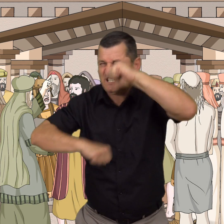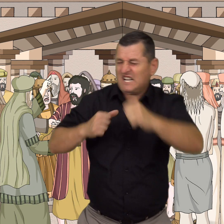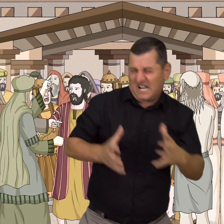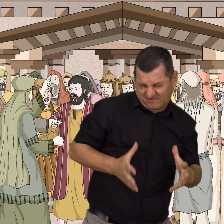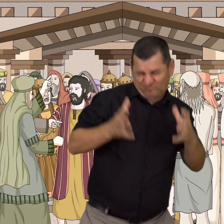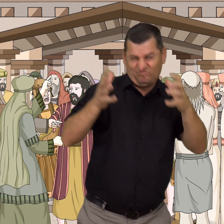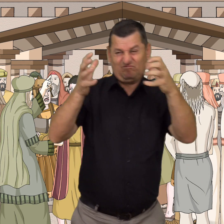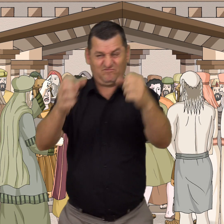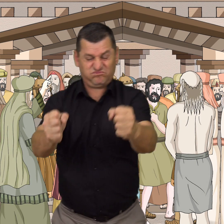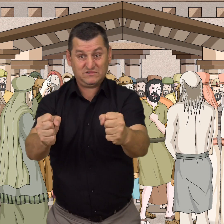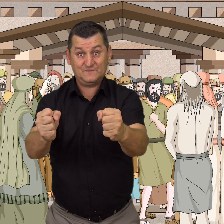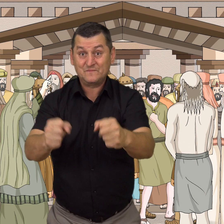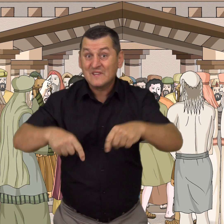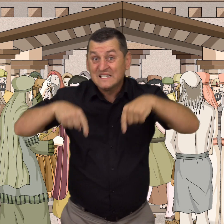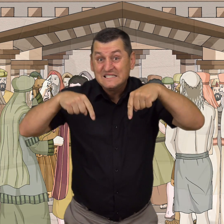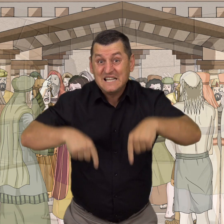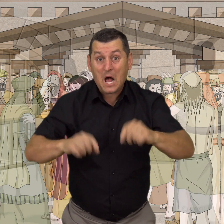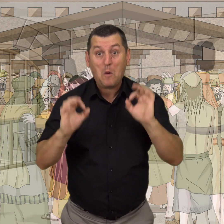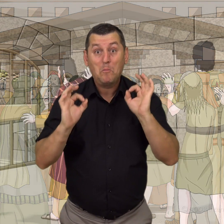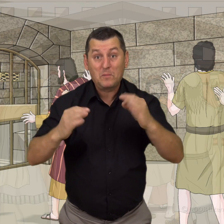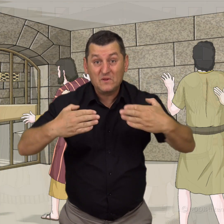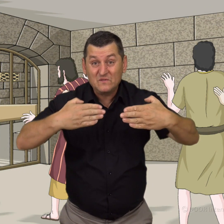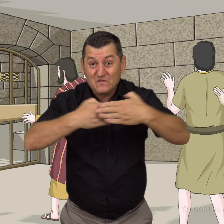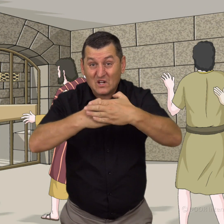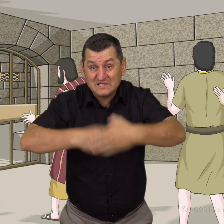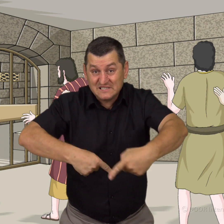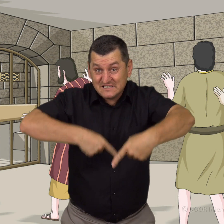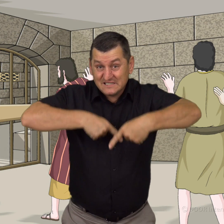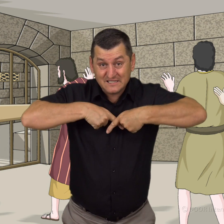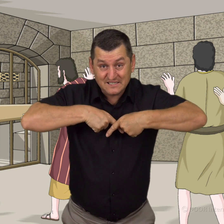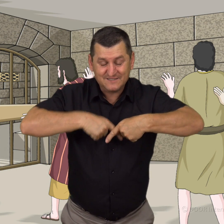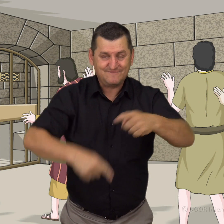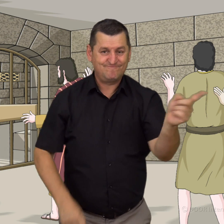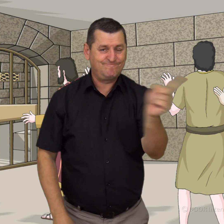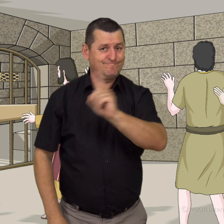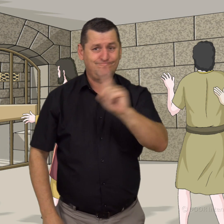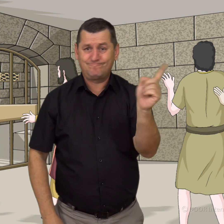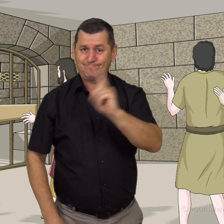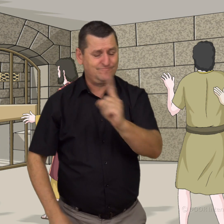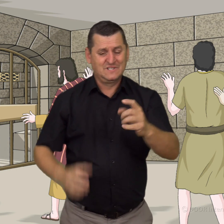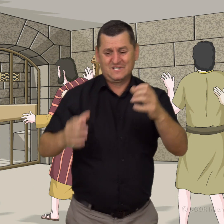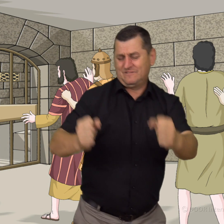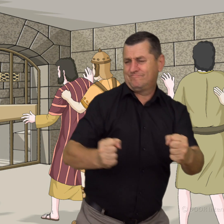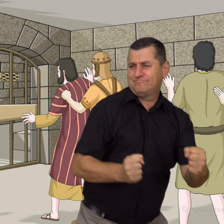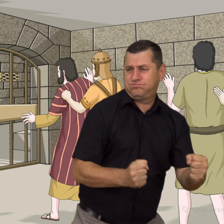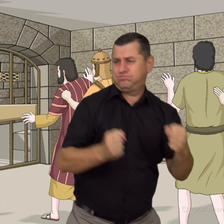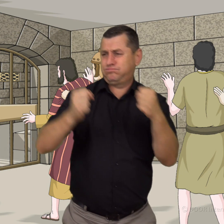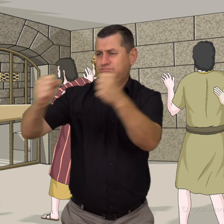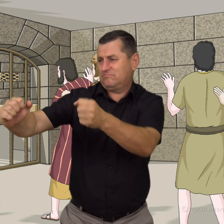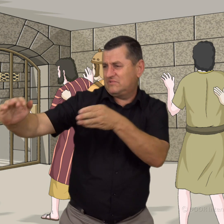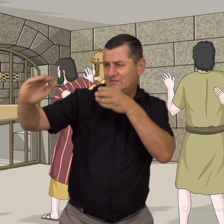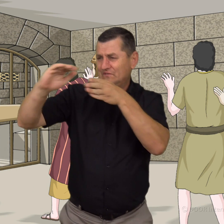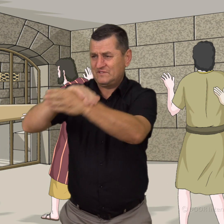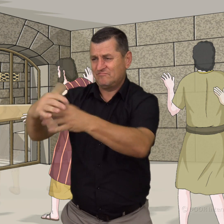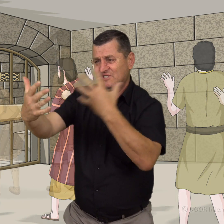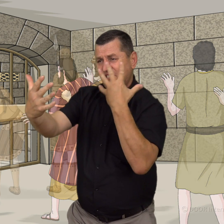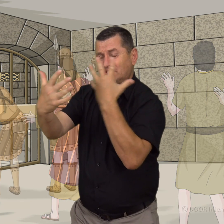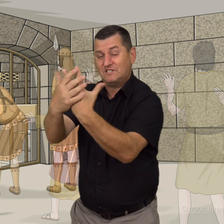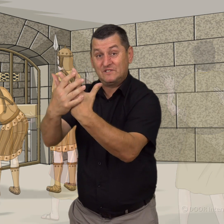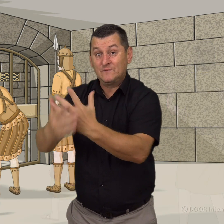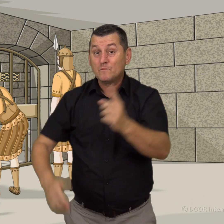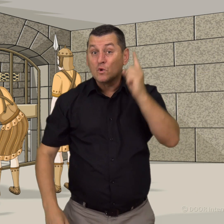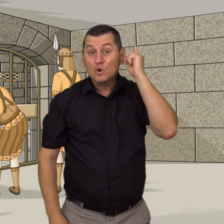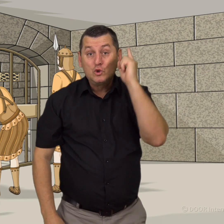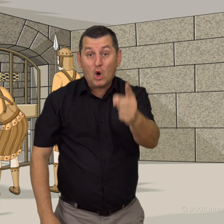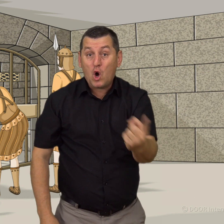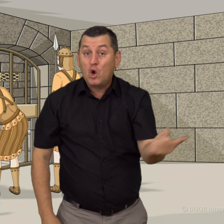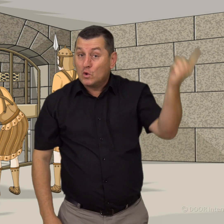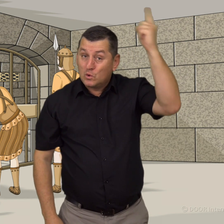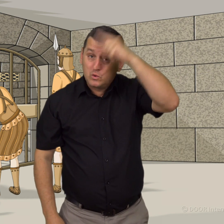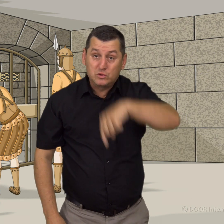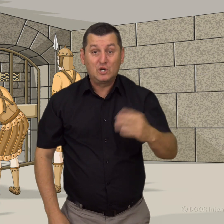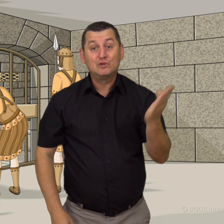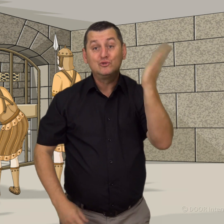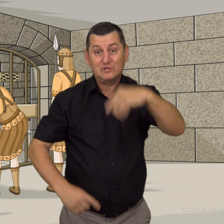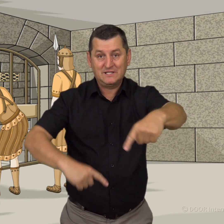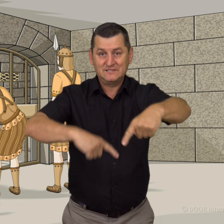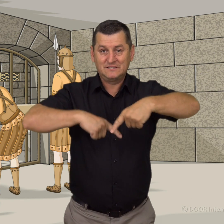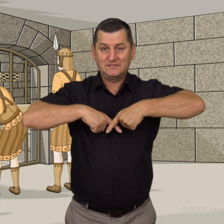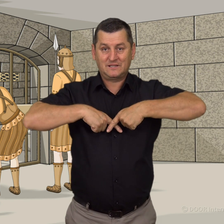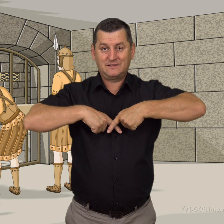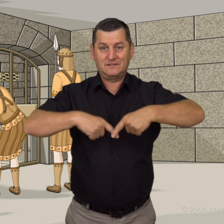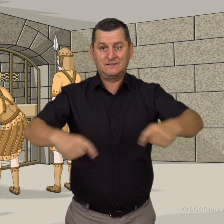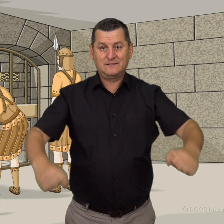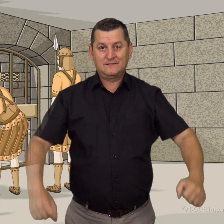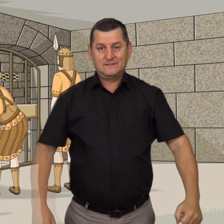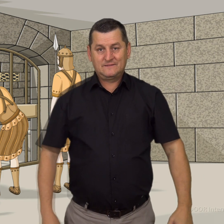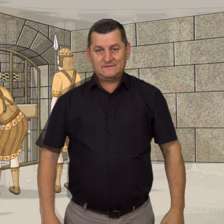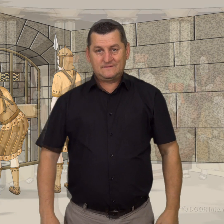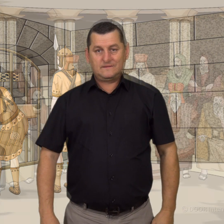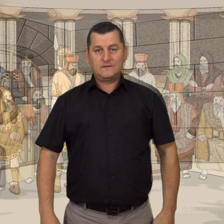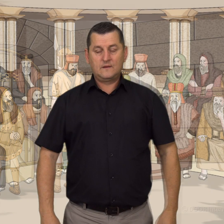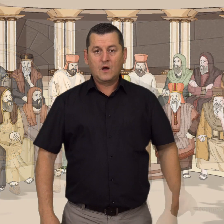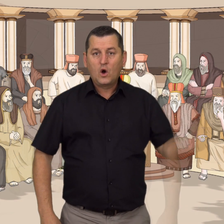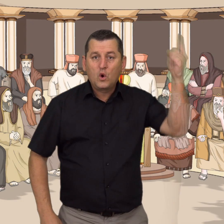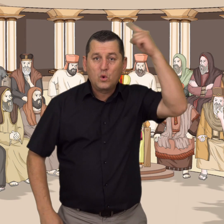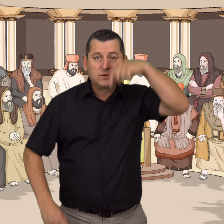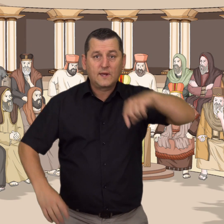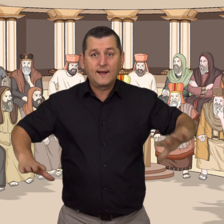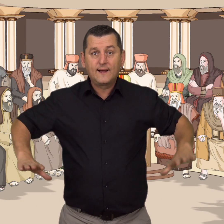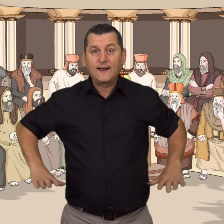They seized Peter and John, and because it was evening, they put them in custody until the next day. But many who heard the message believed, and the number of men grew to about five thousand.